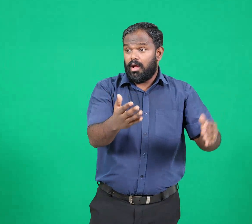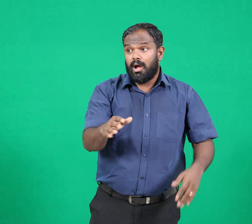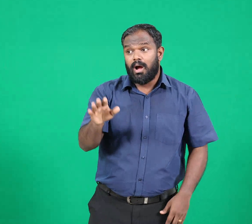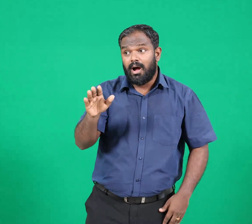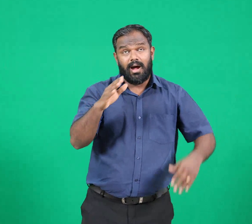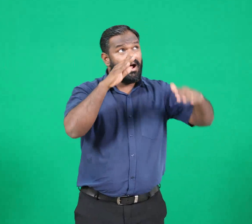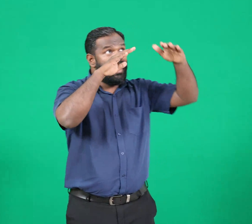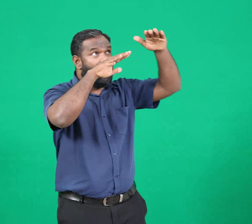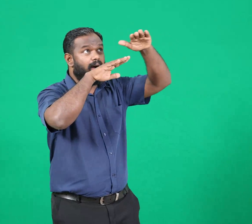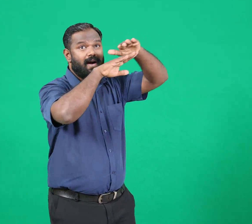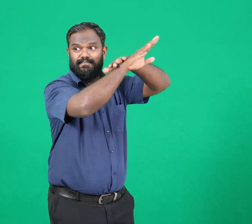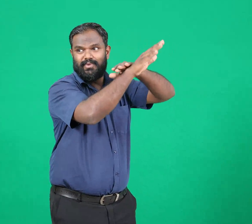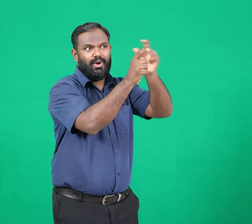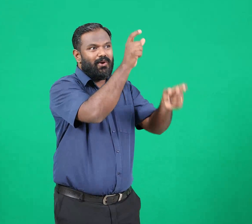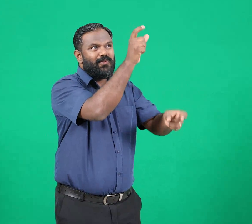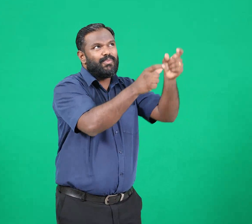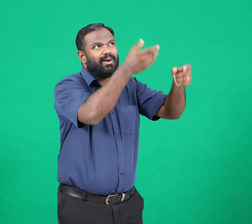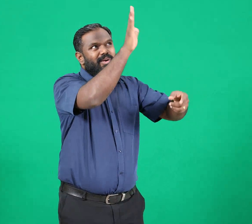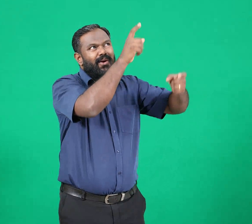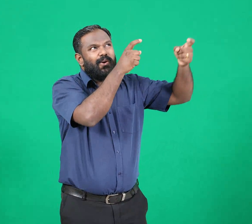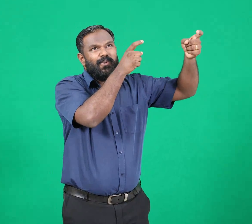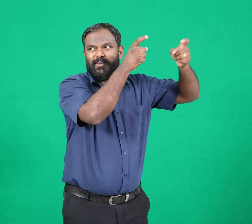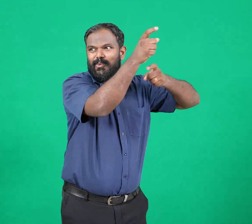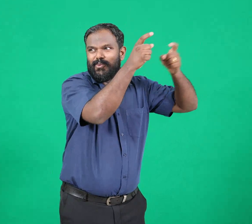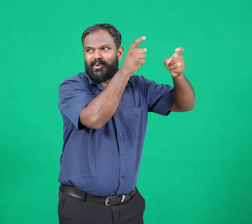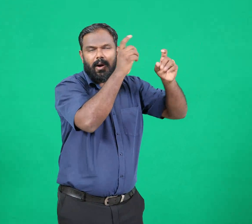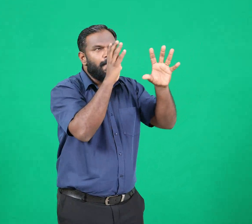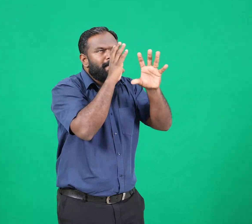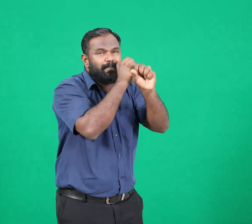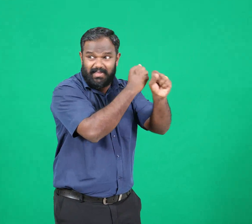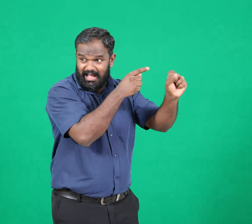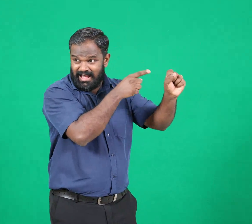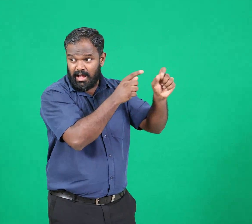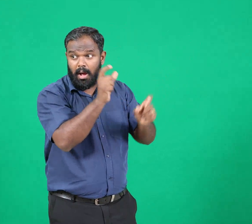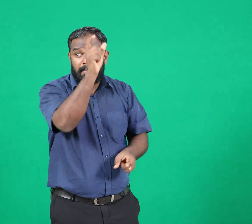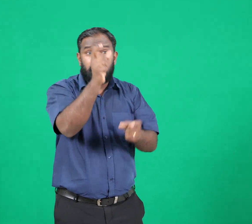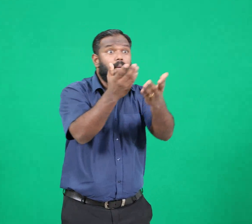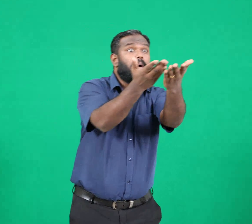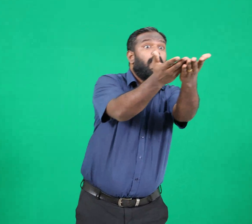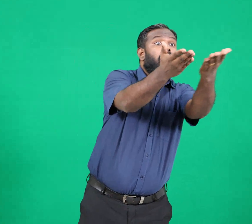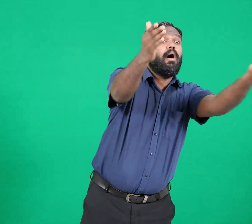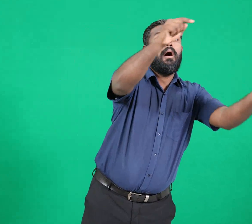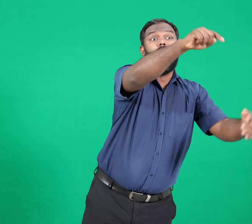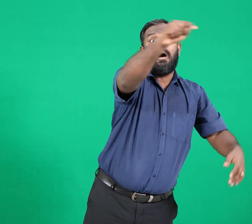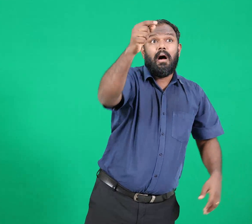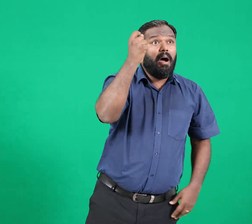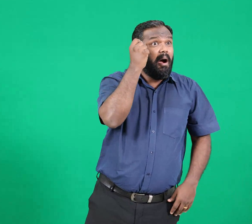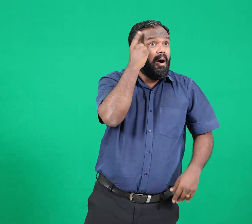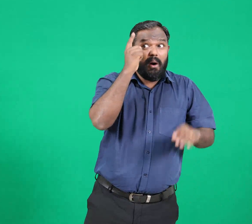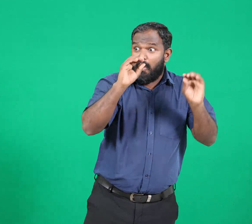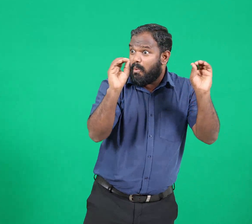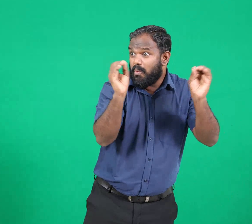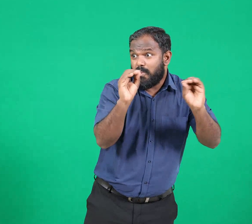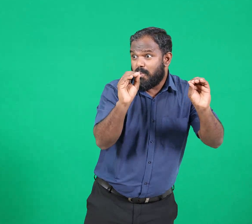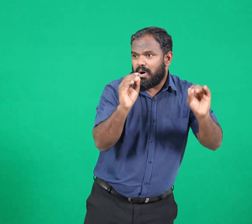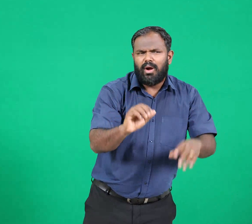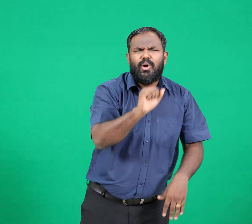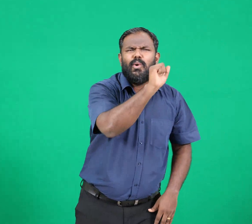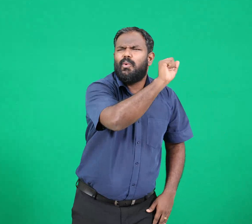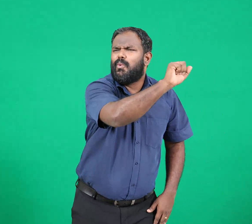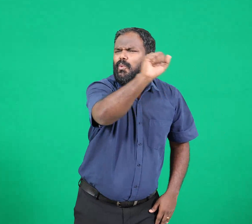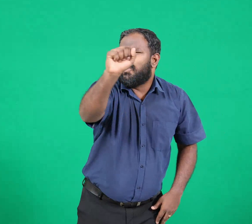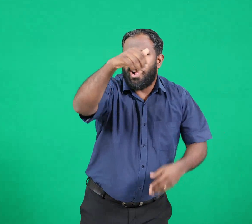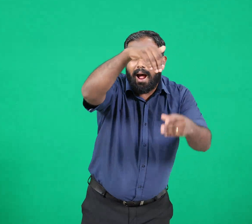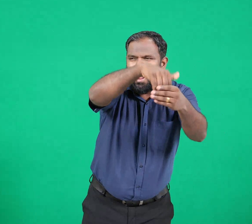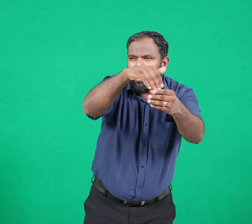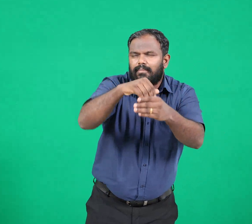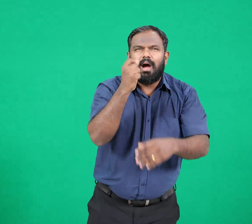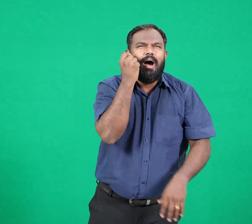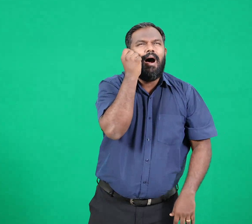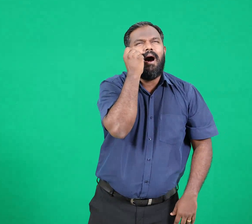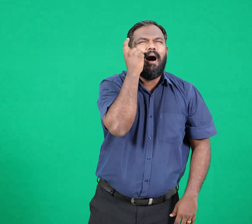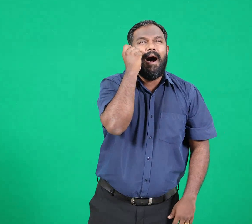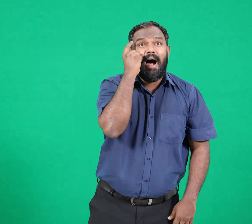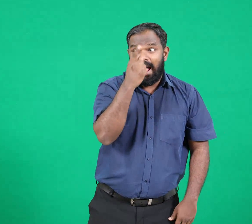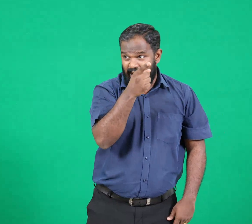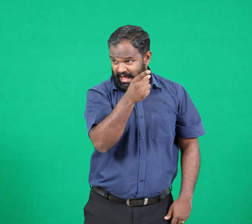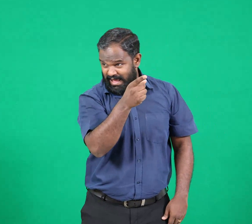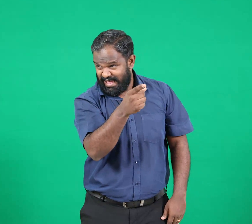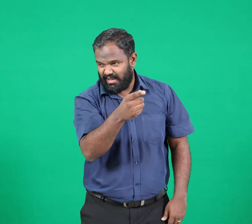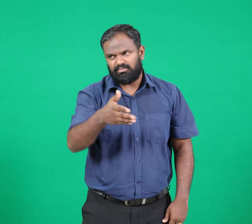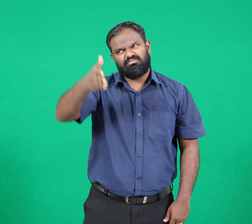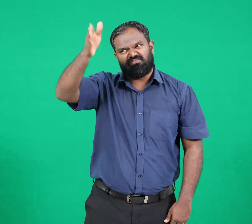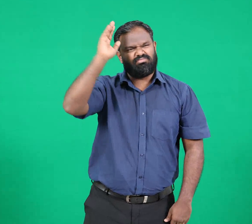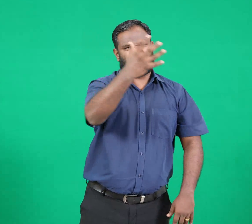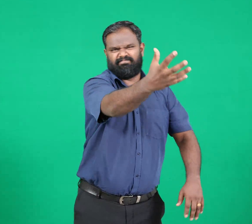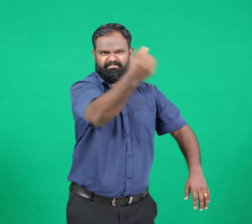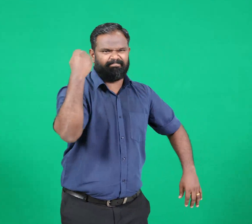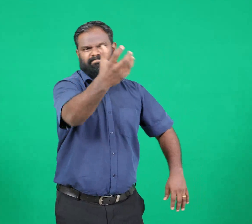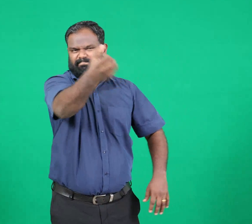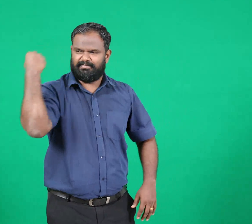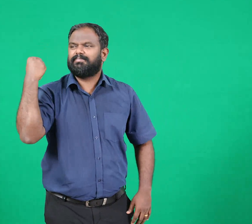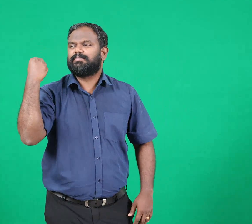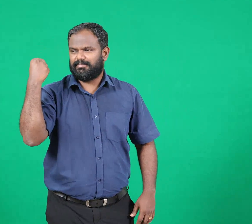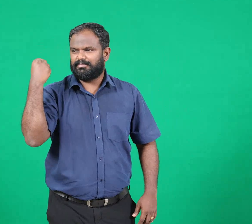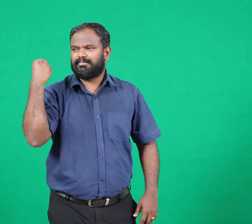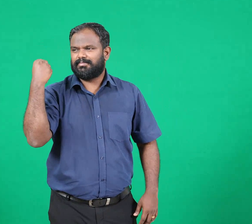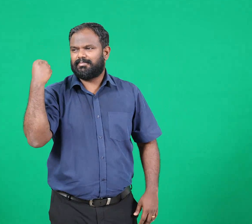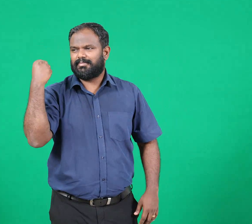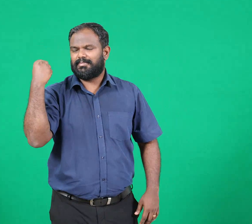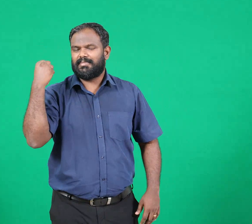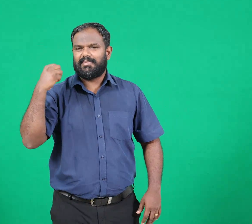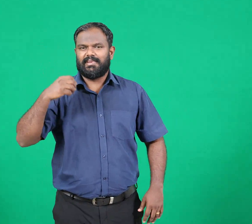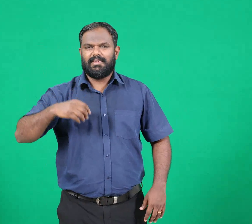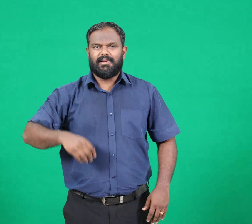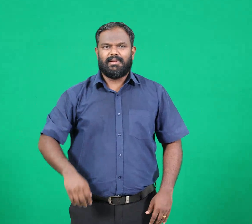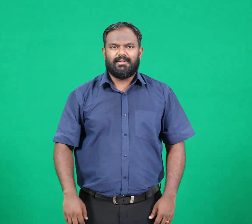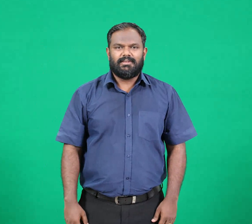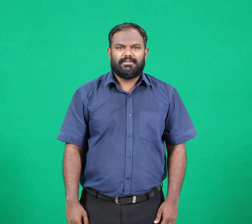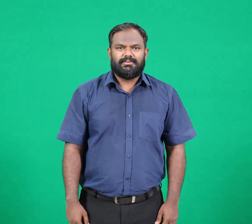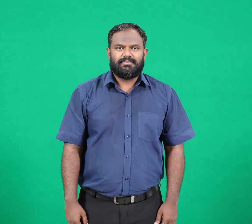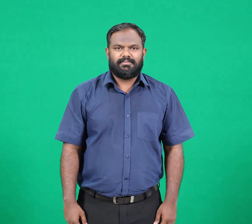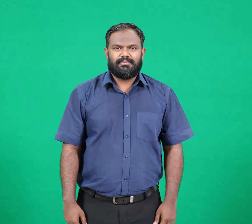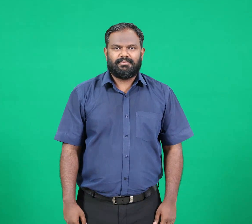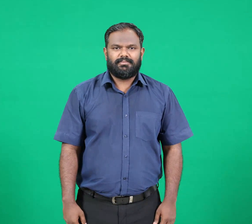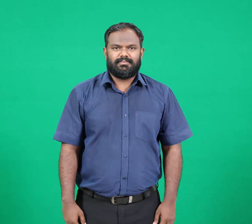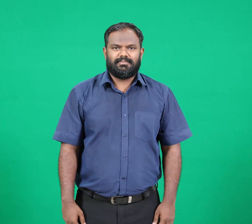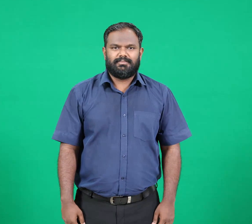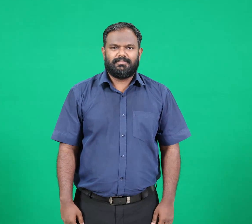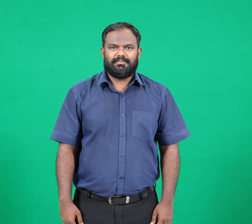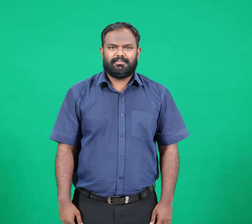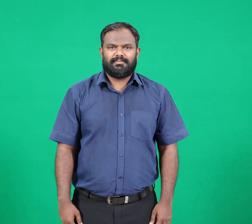Whoever does not have, even what he has will be taken away from him.